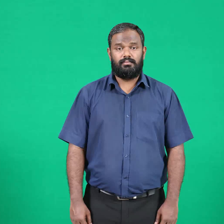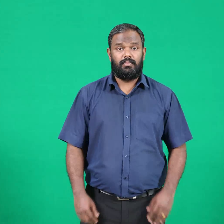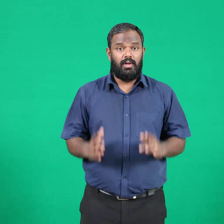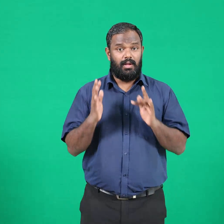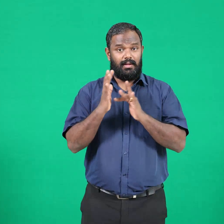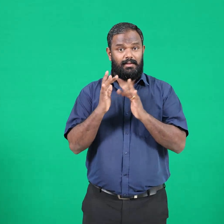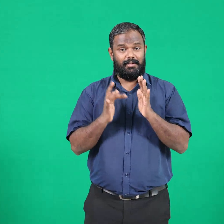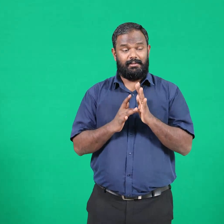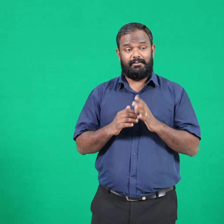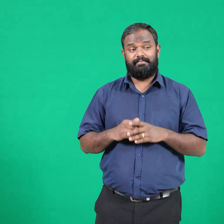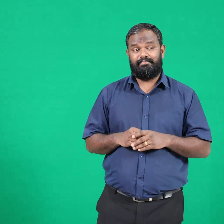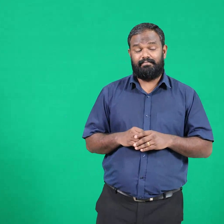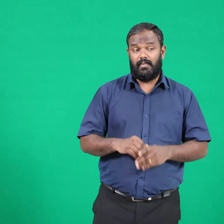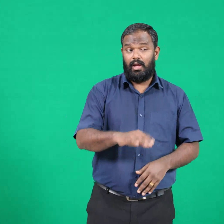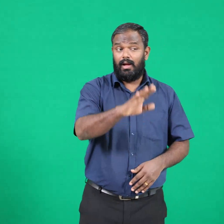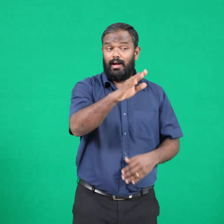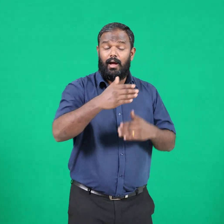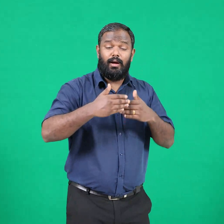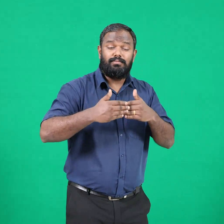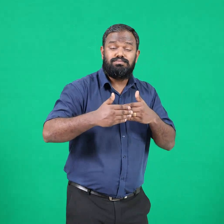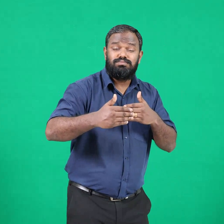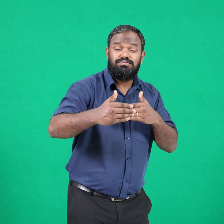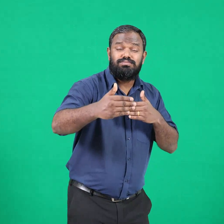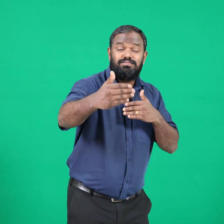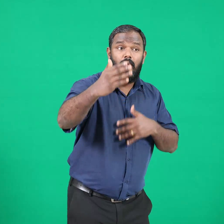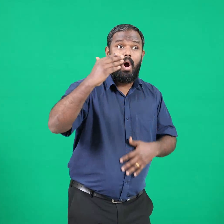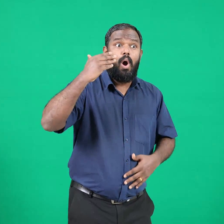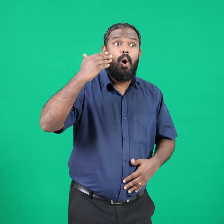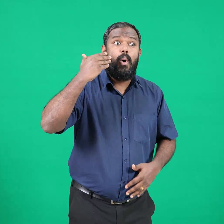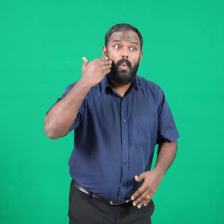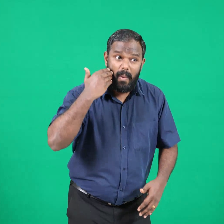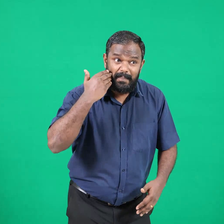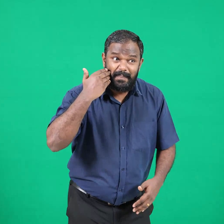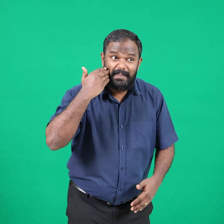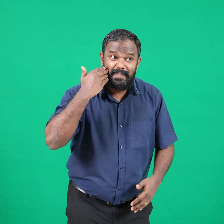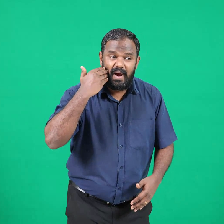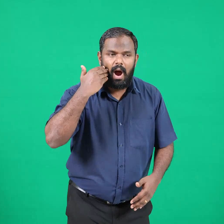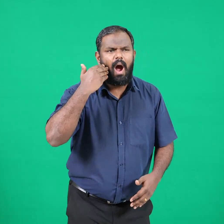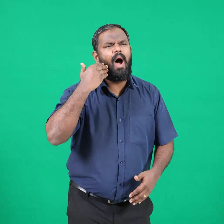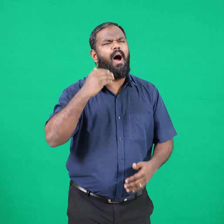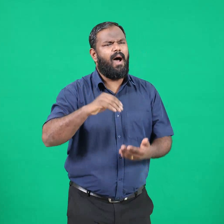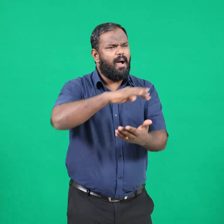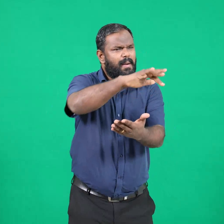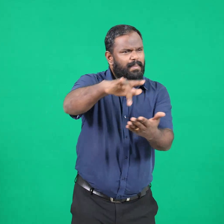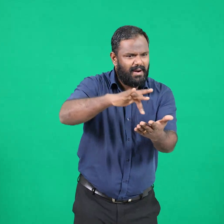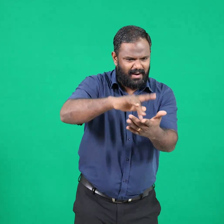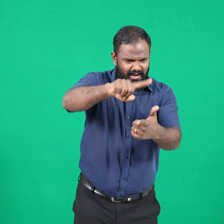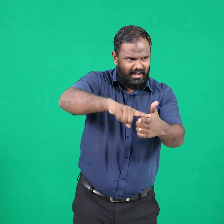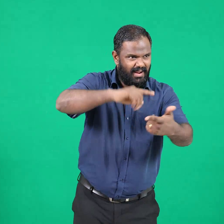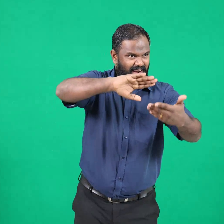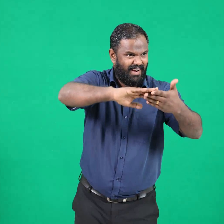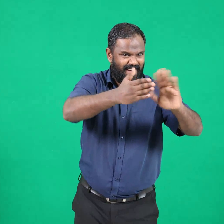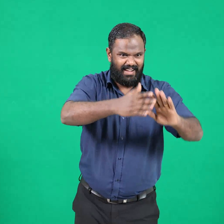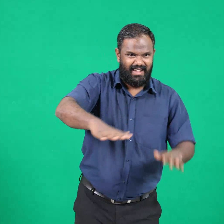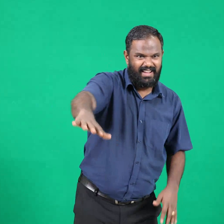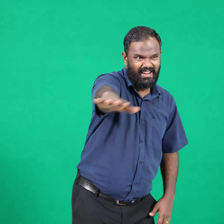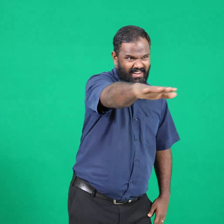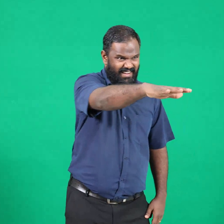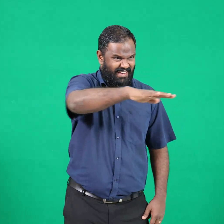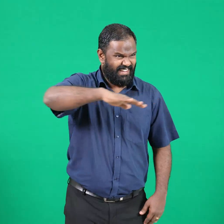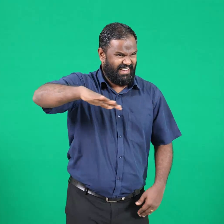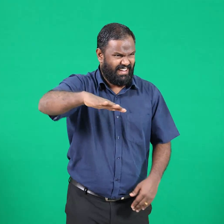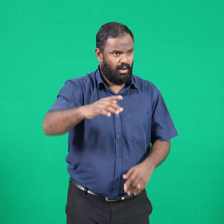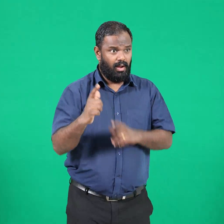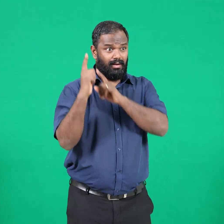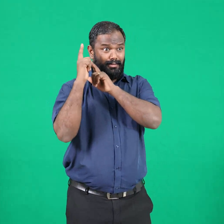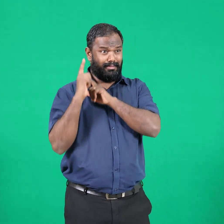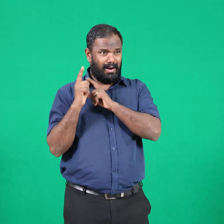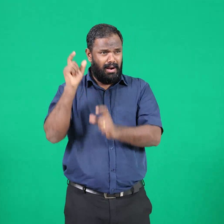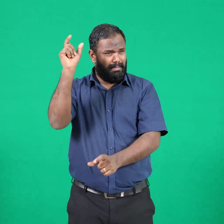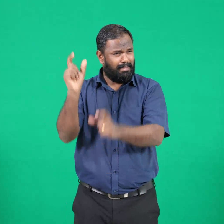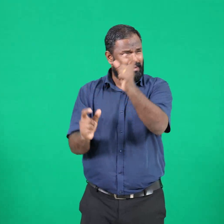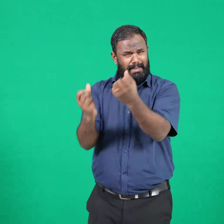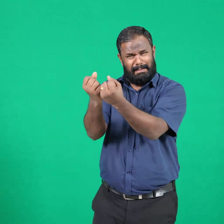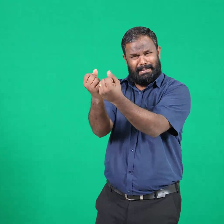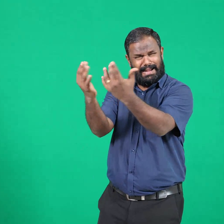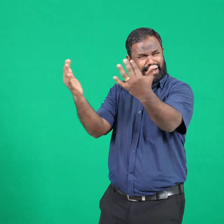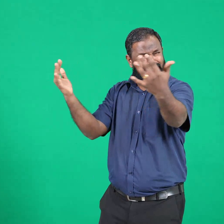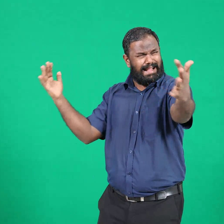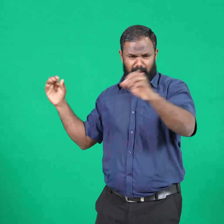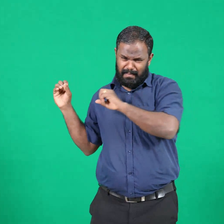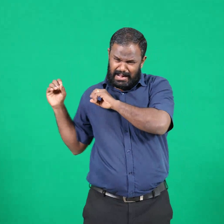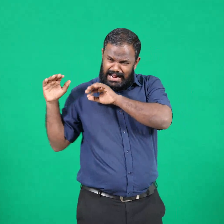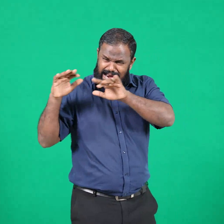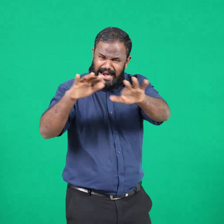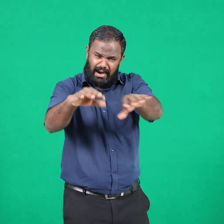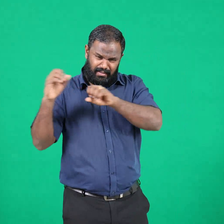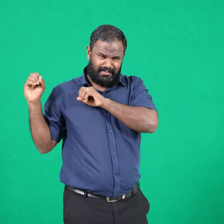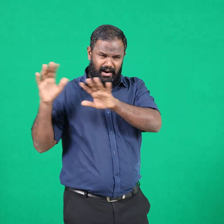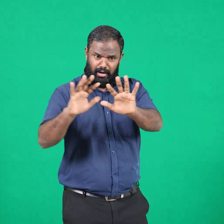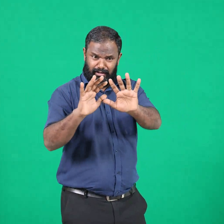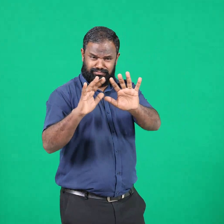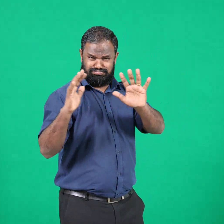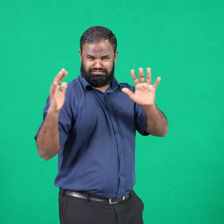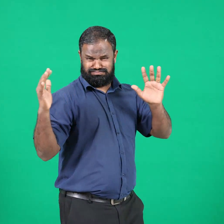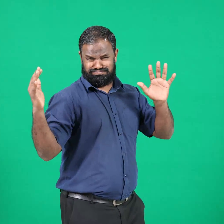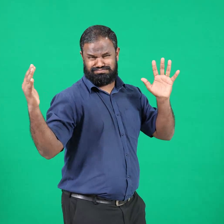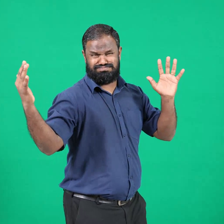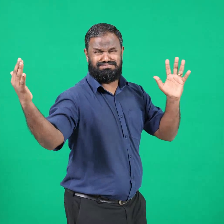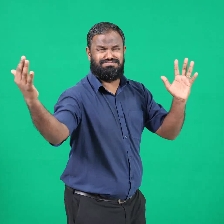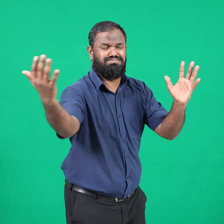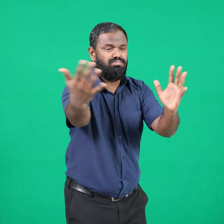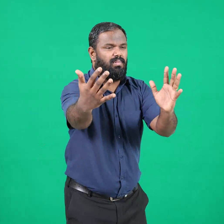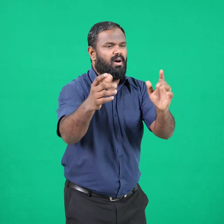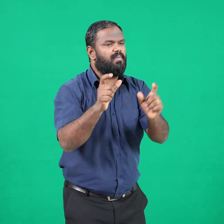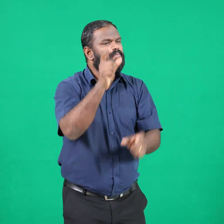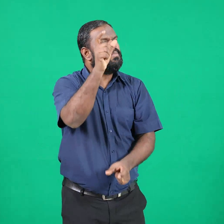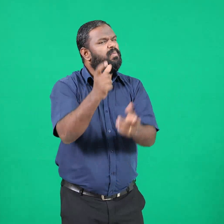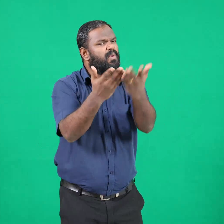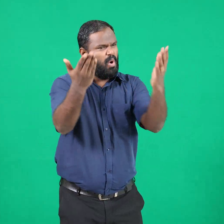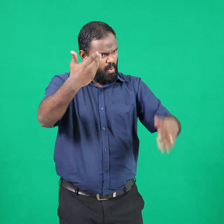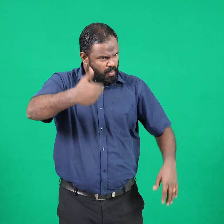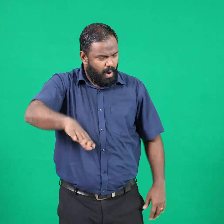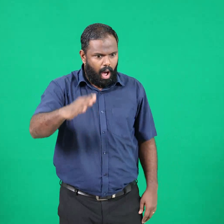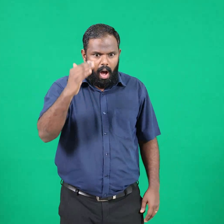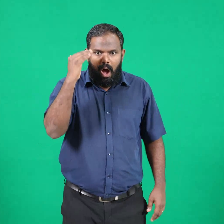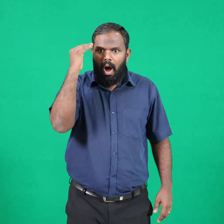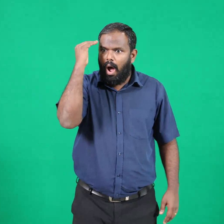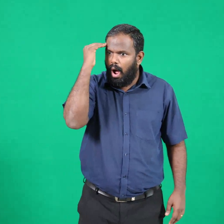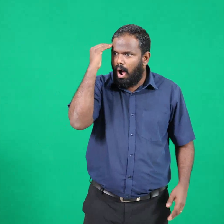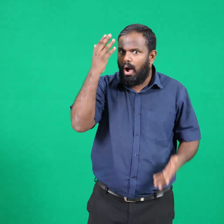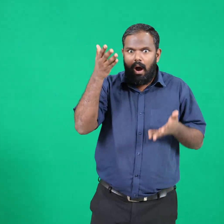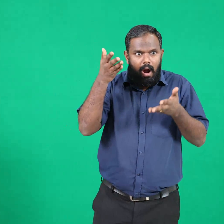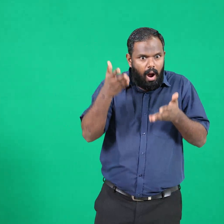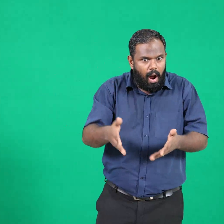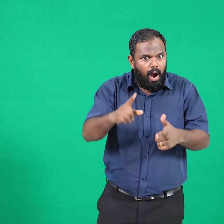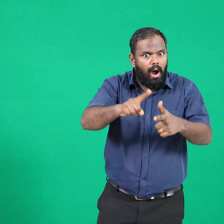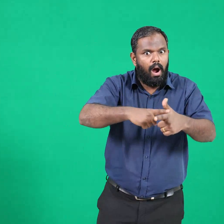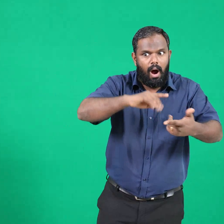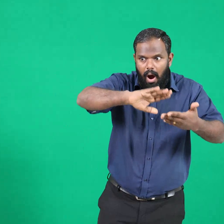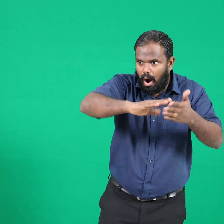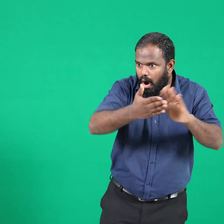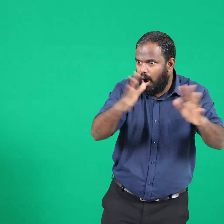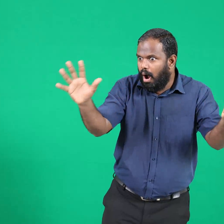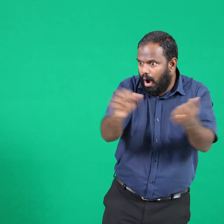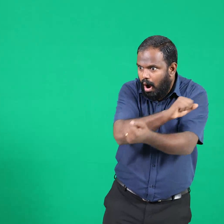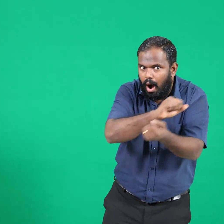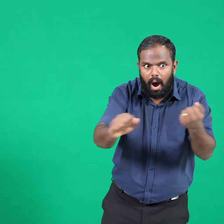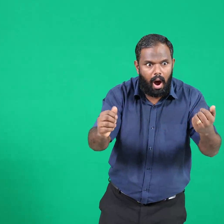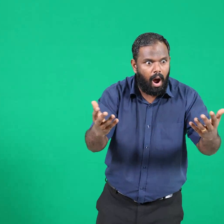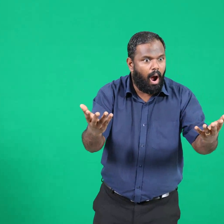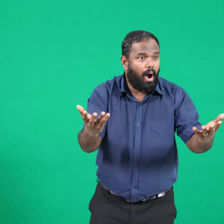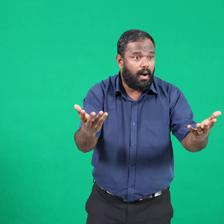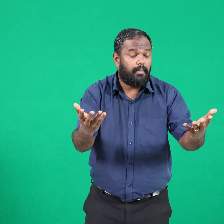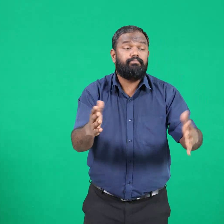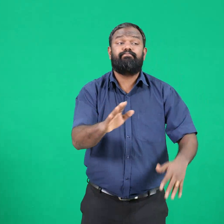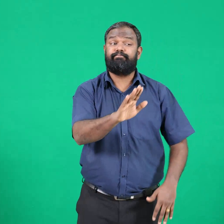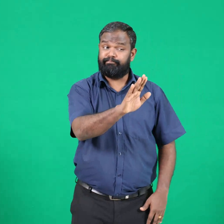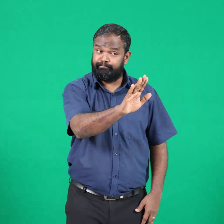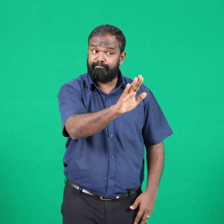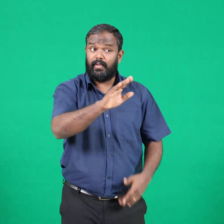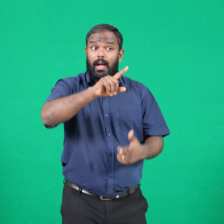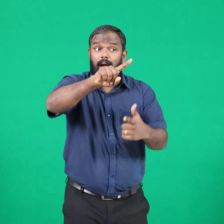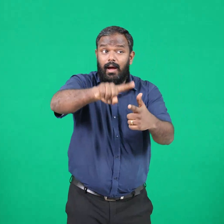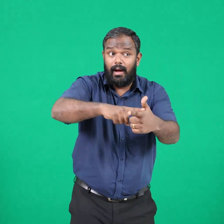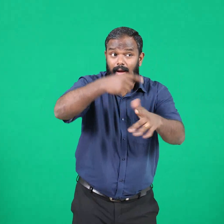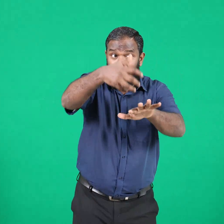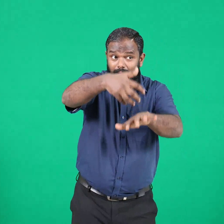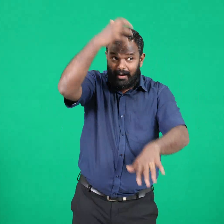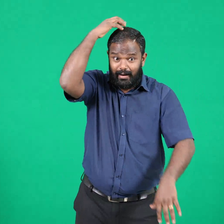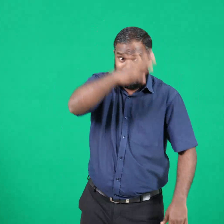But when you see Jerusalem surrounded by armies, you will know that her desolation is near.